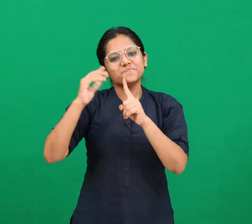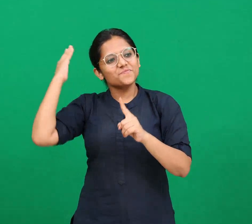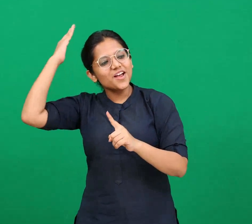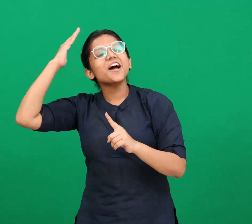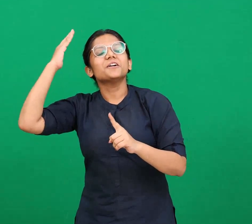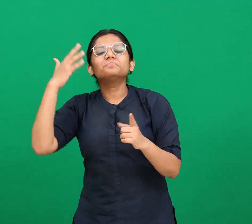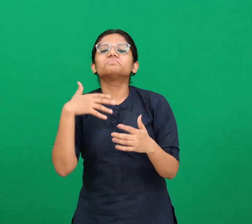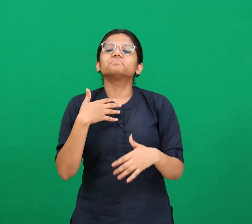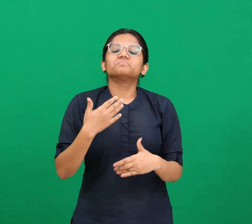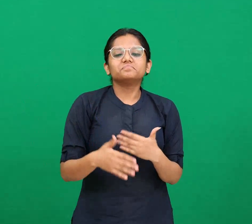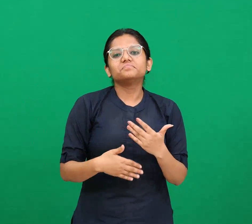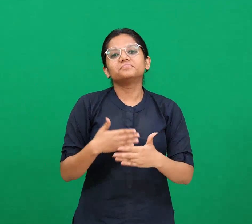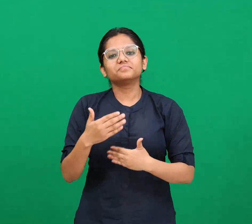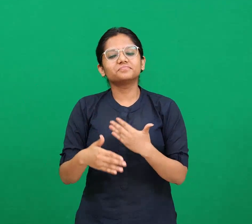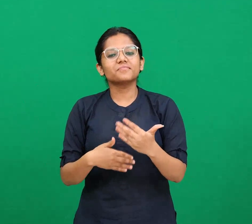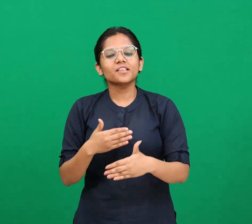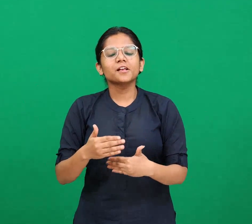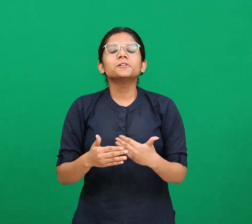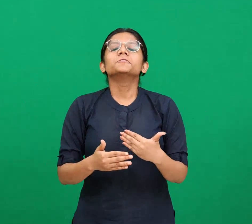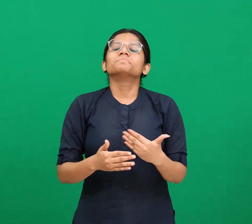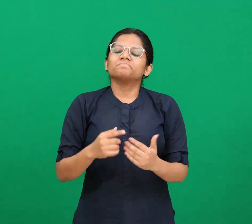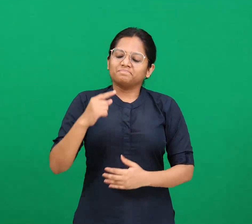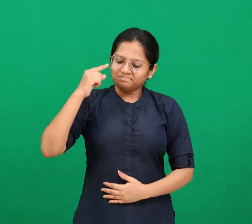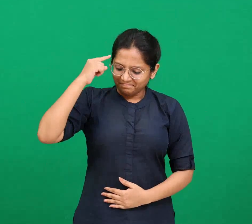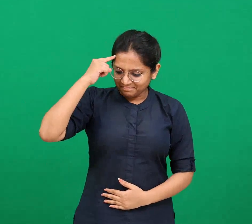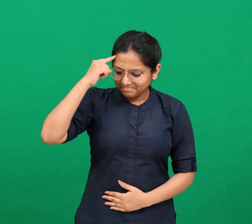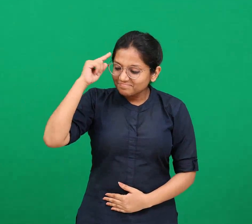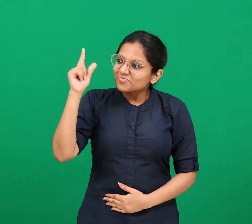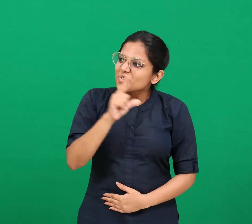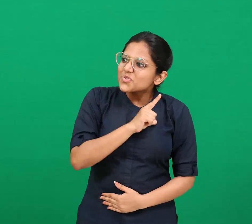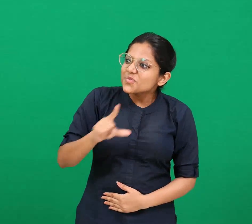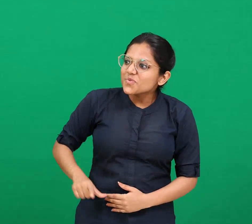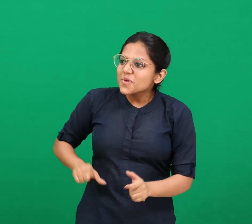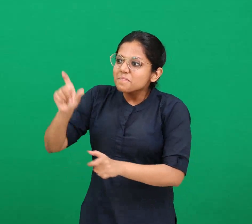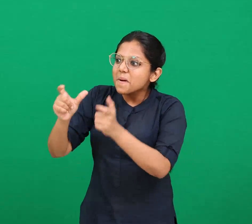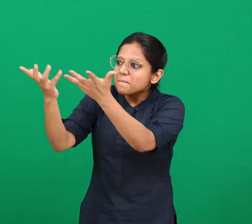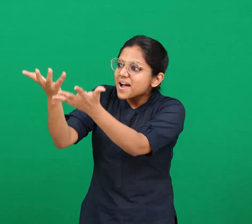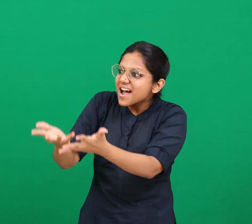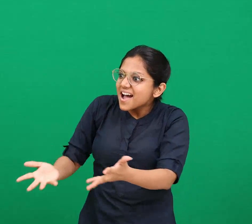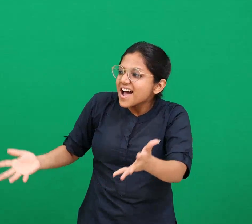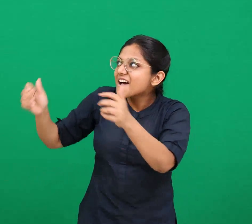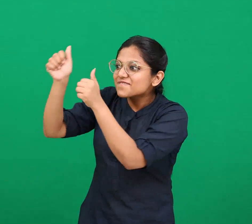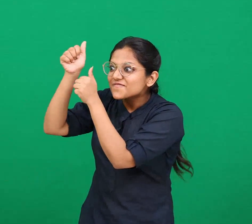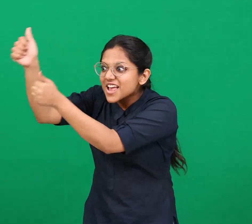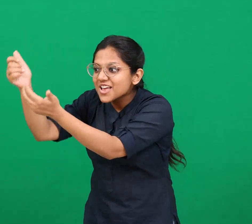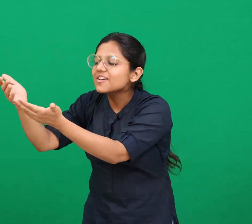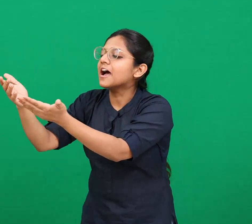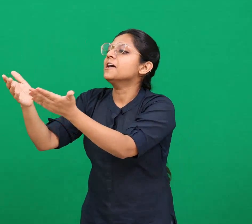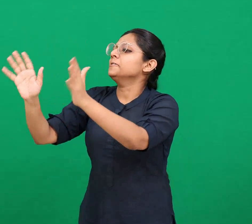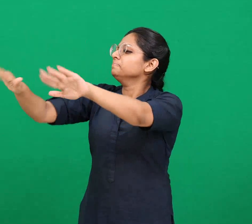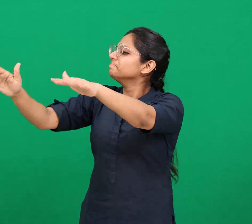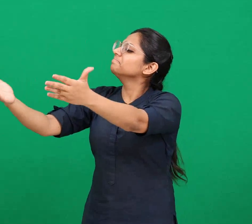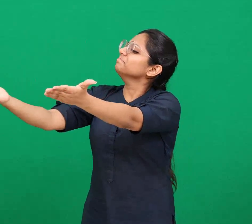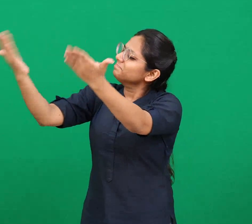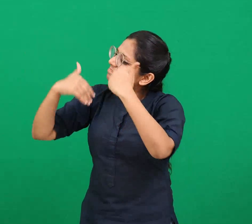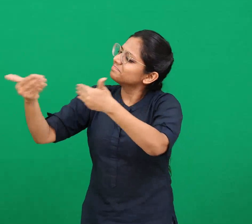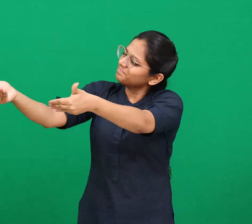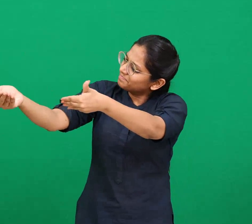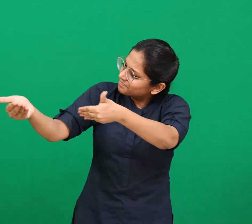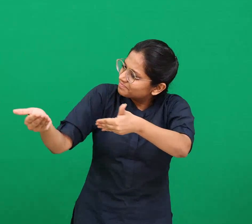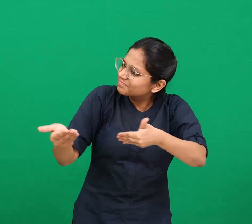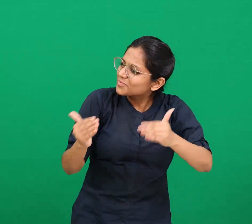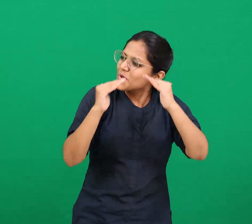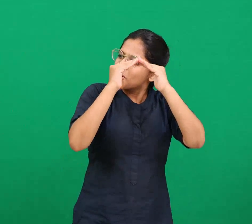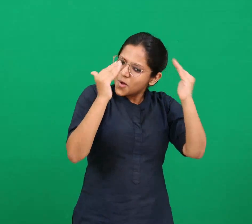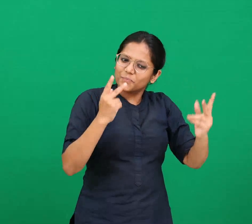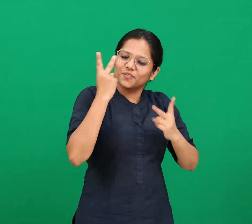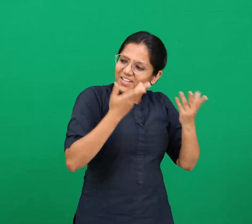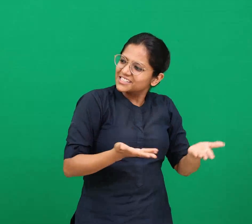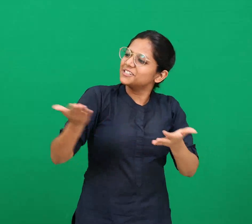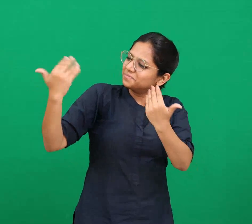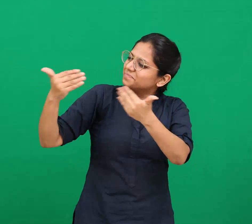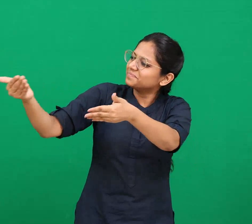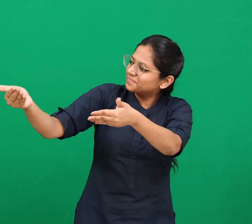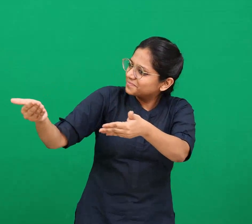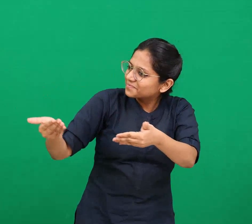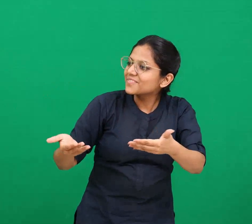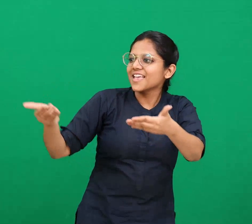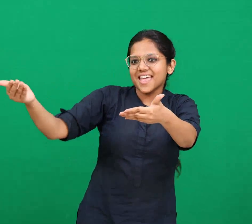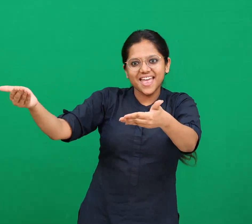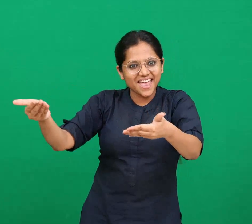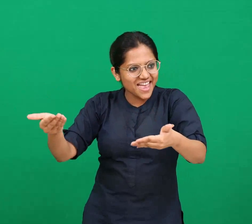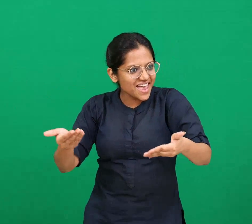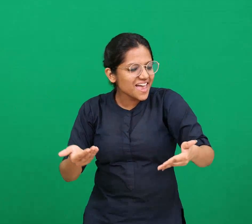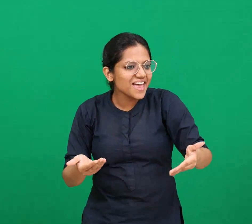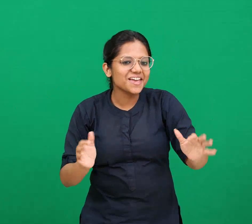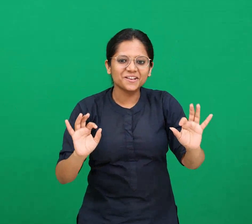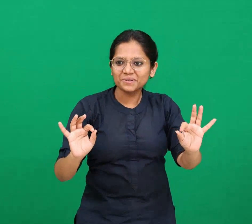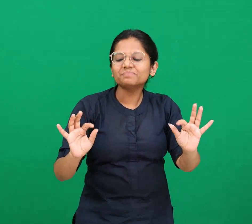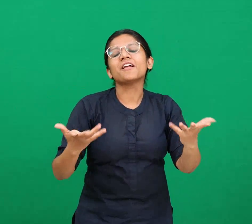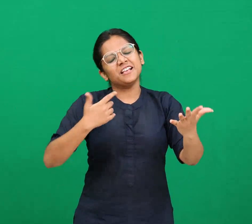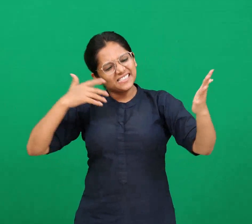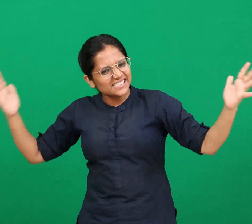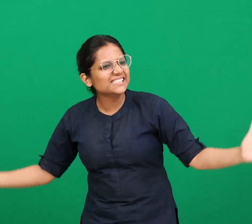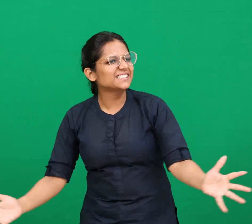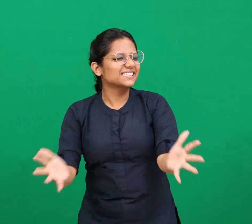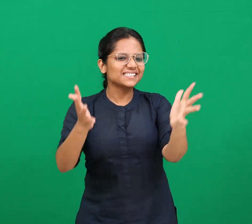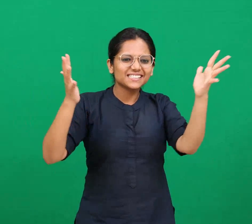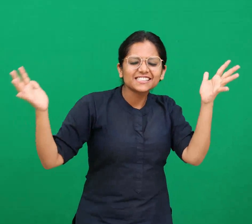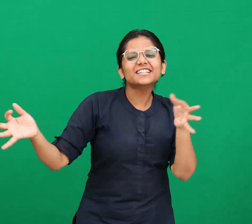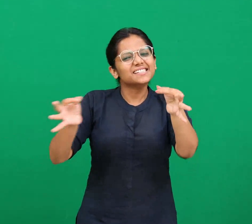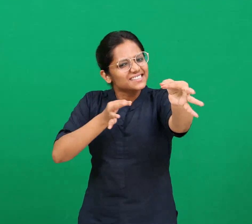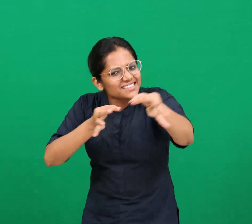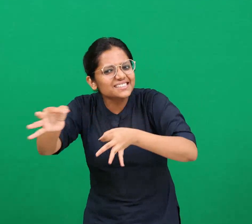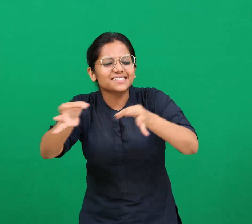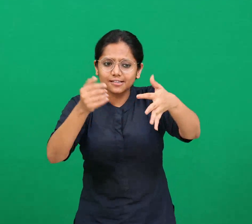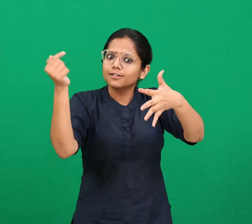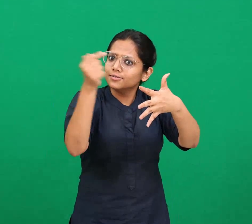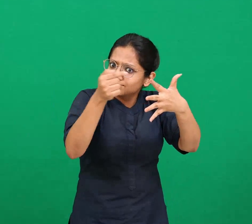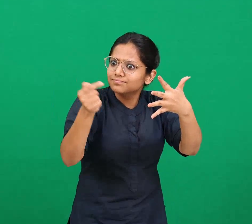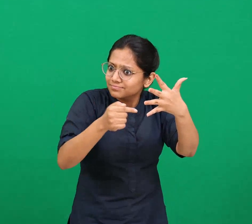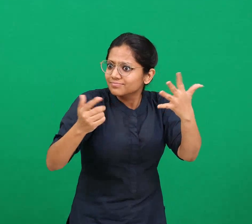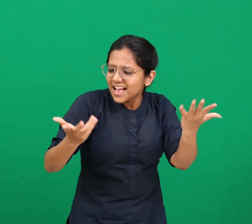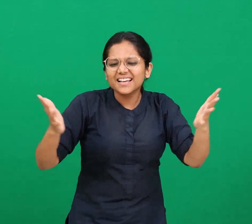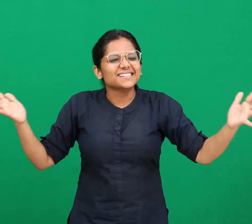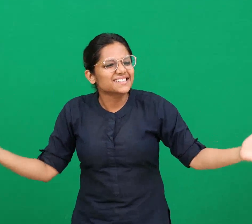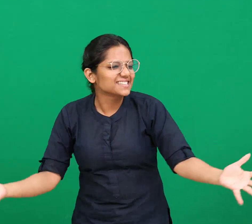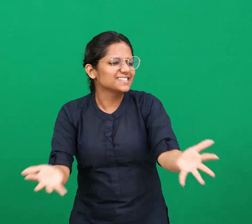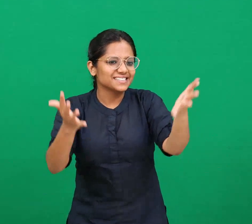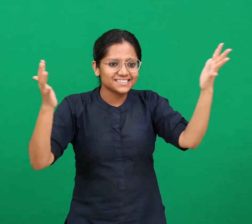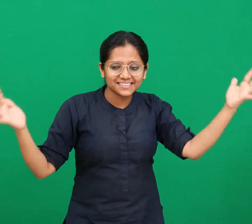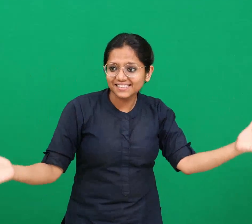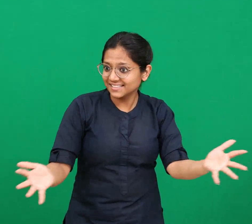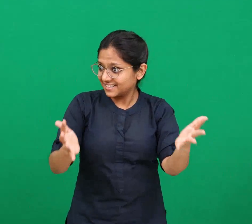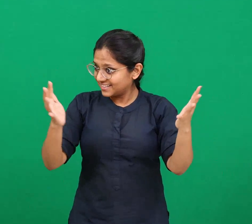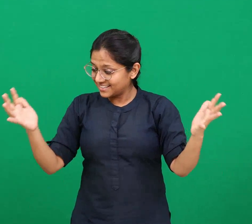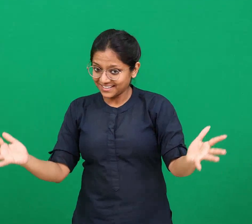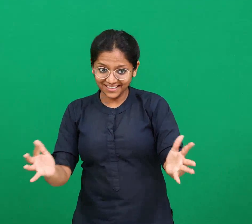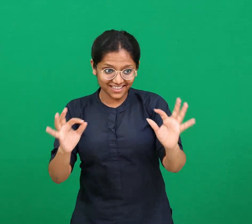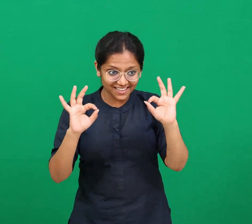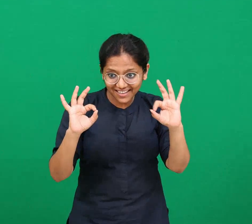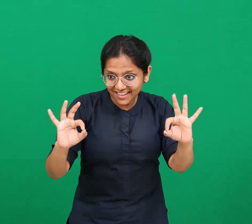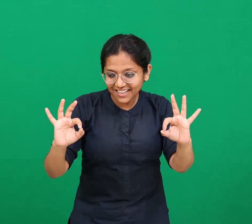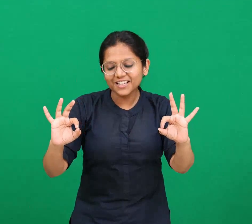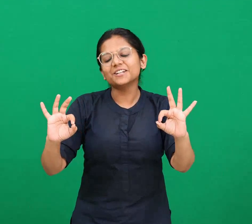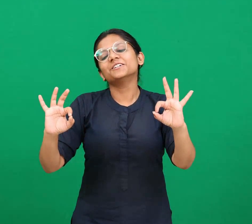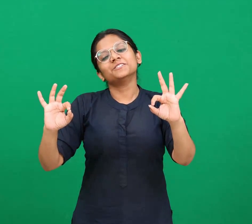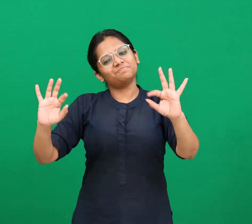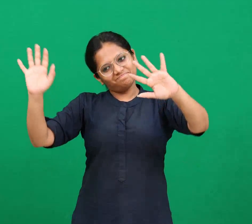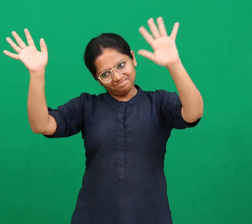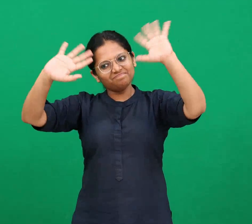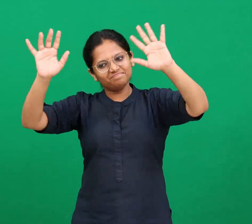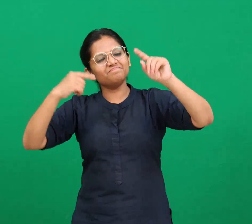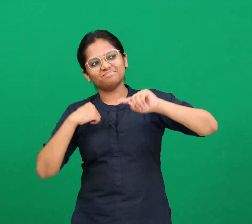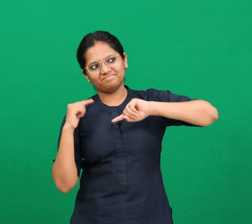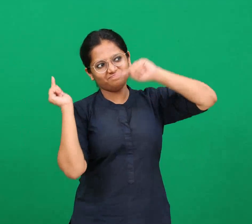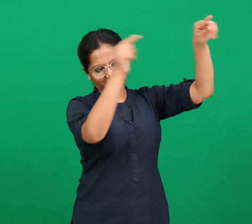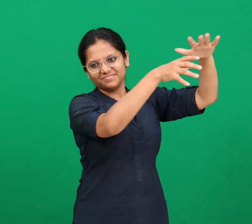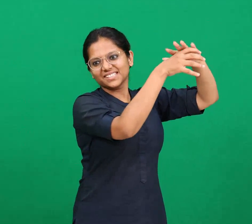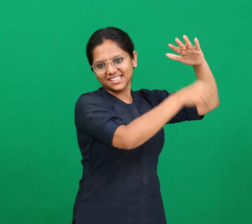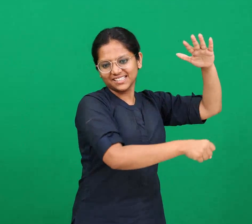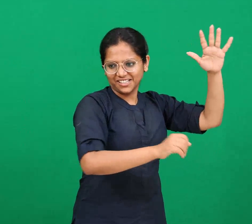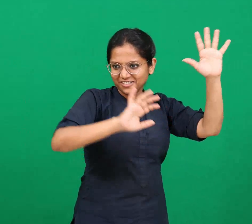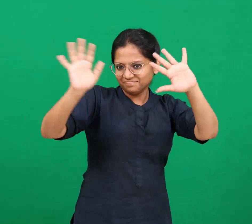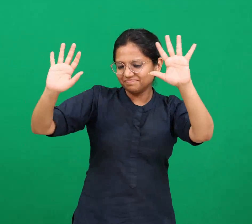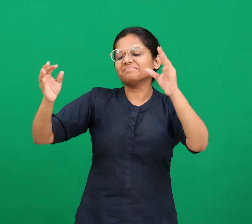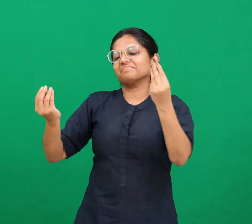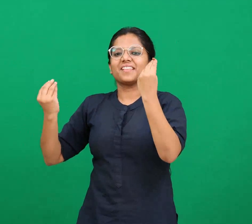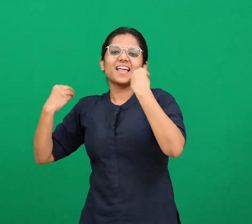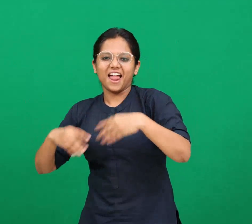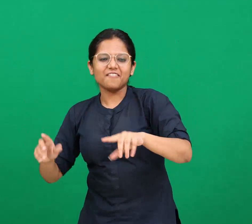And after encouraging them, he said goodbye to them and left for Macedonia.